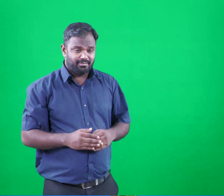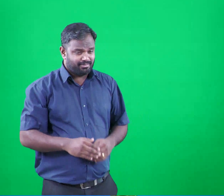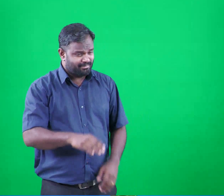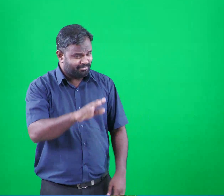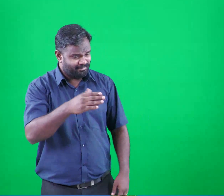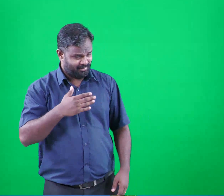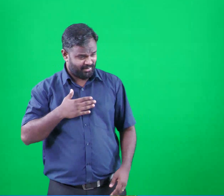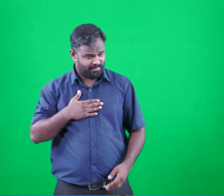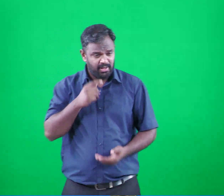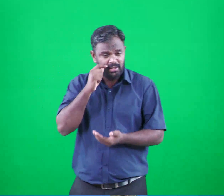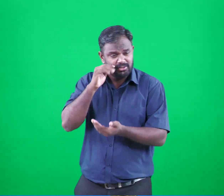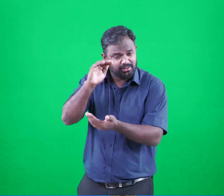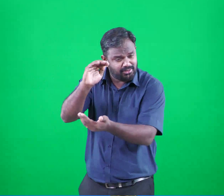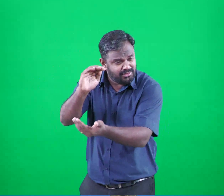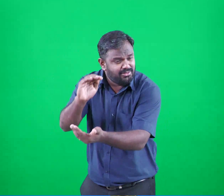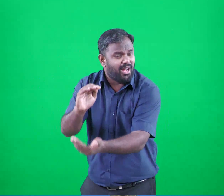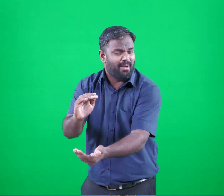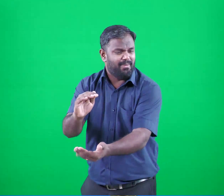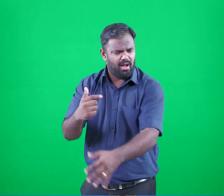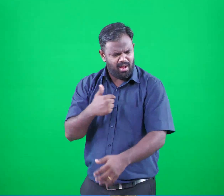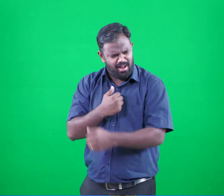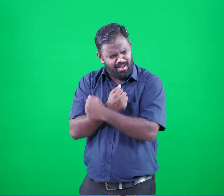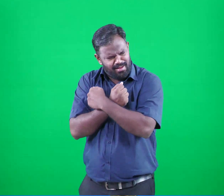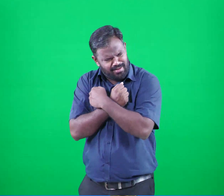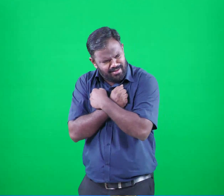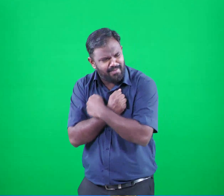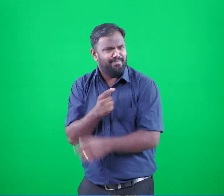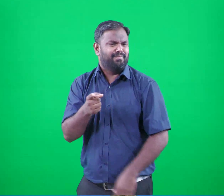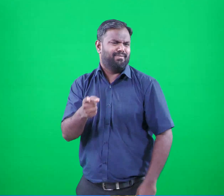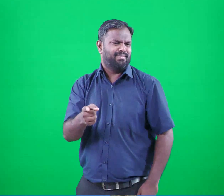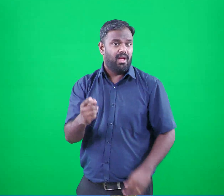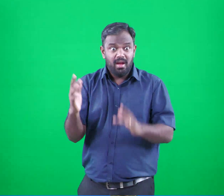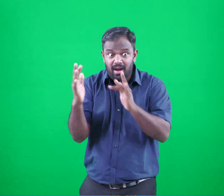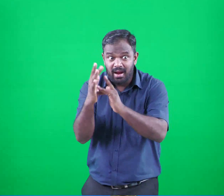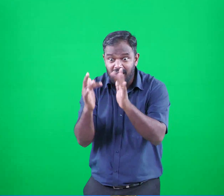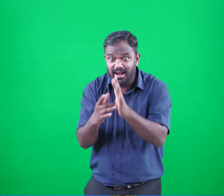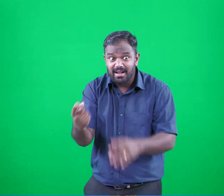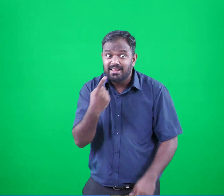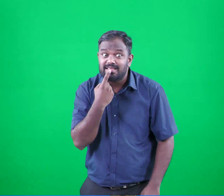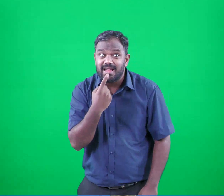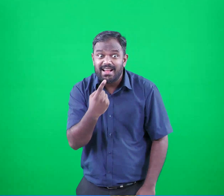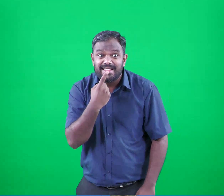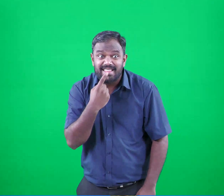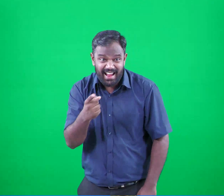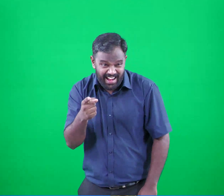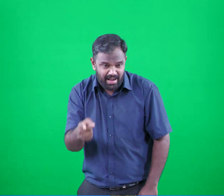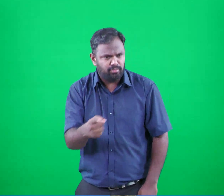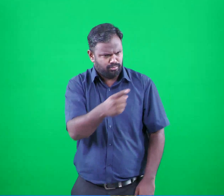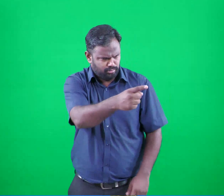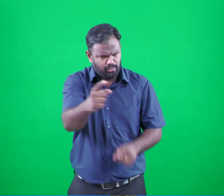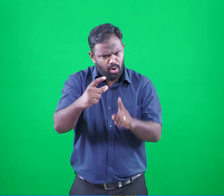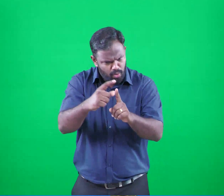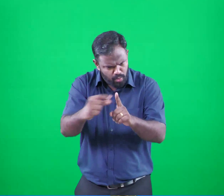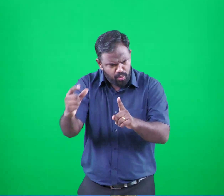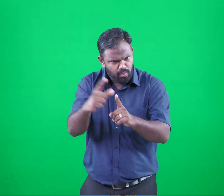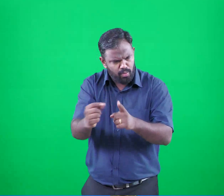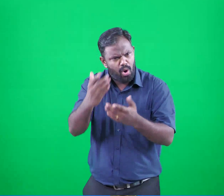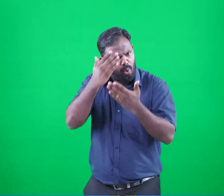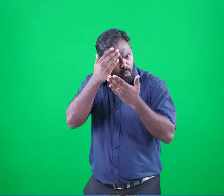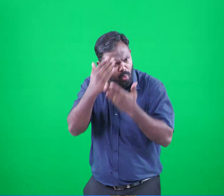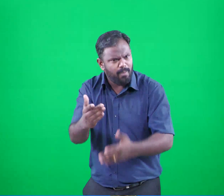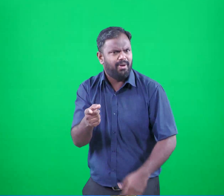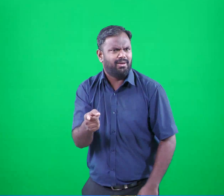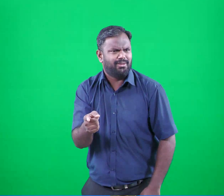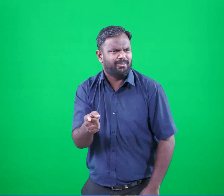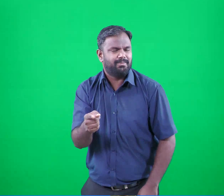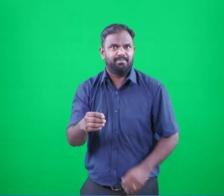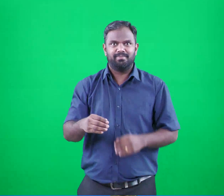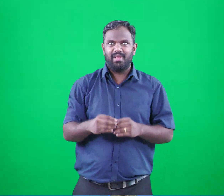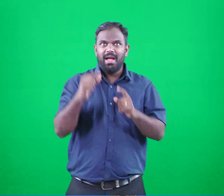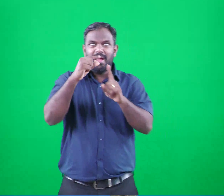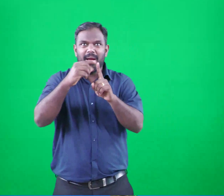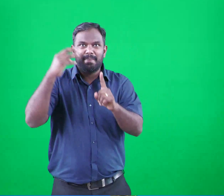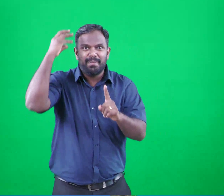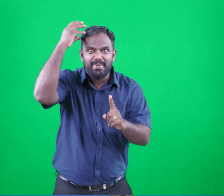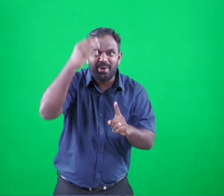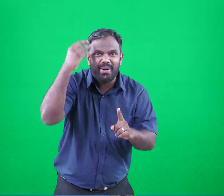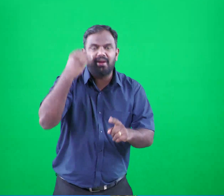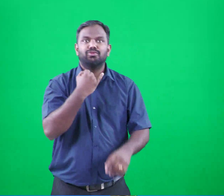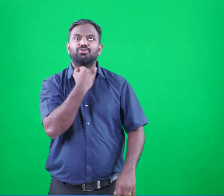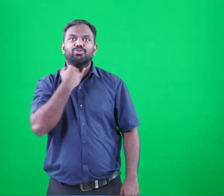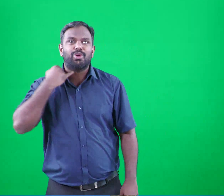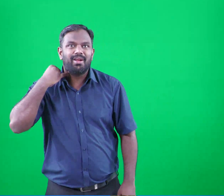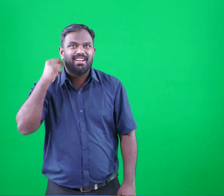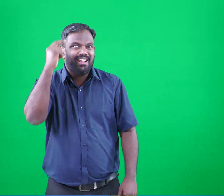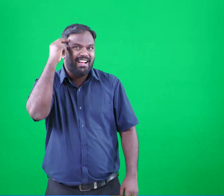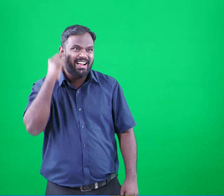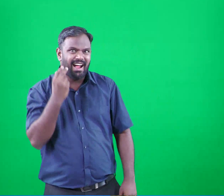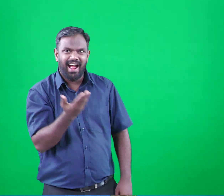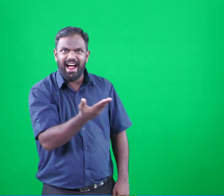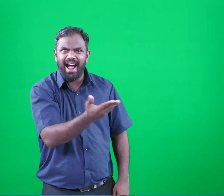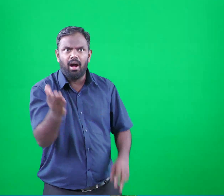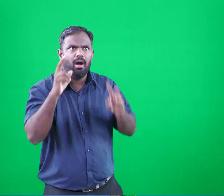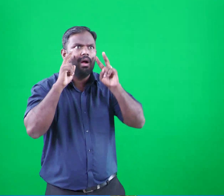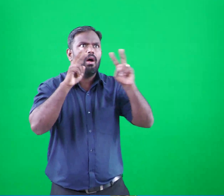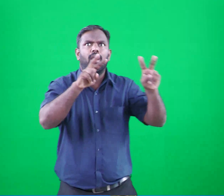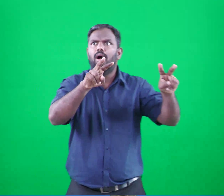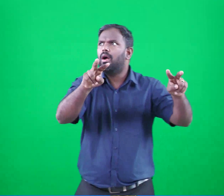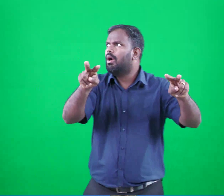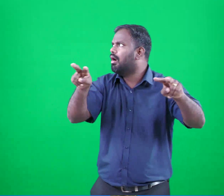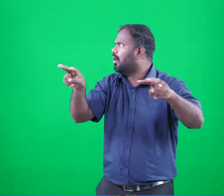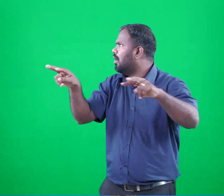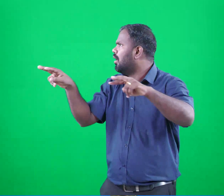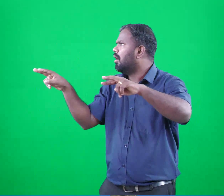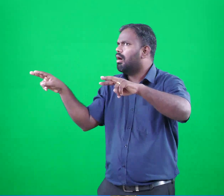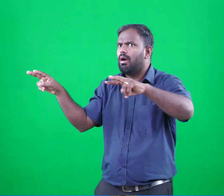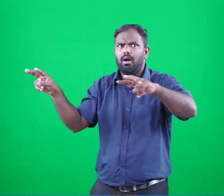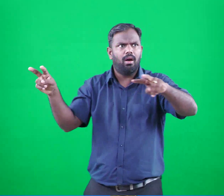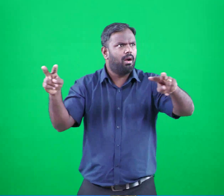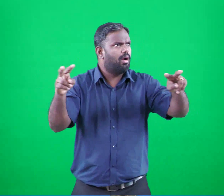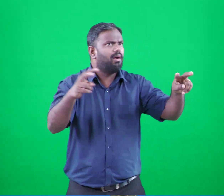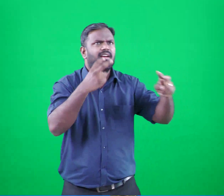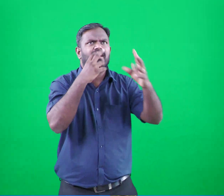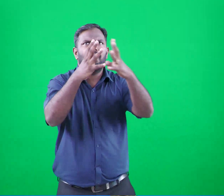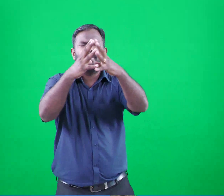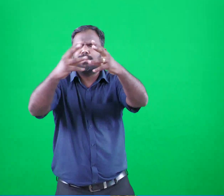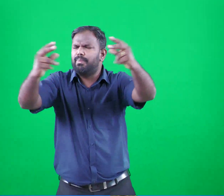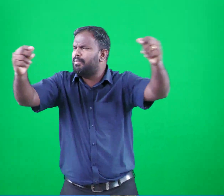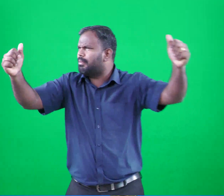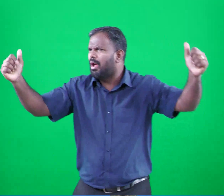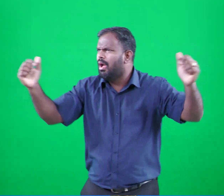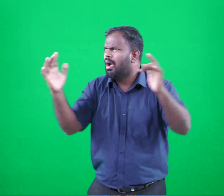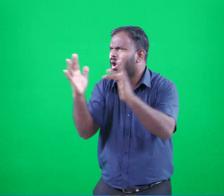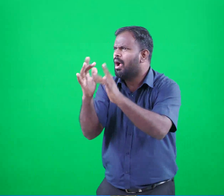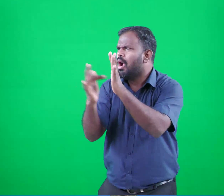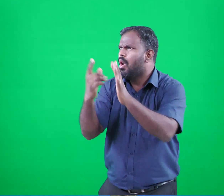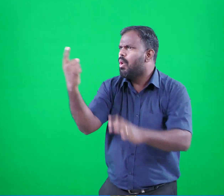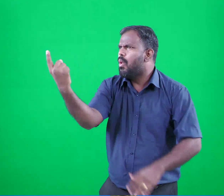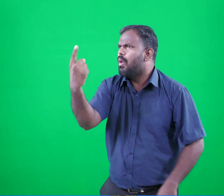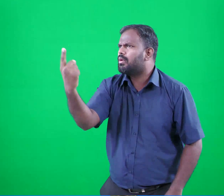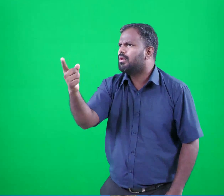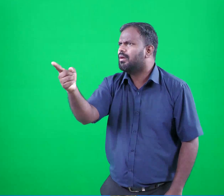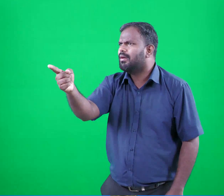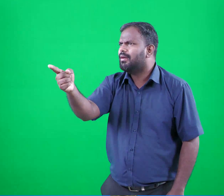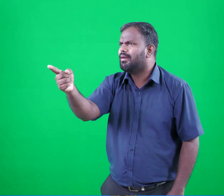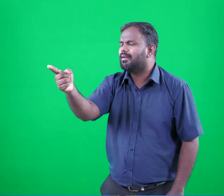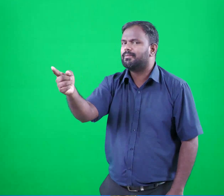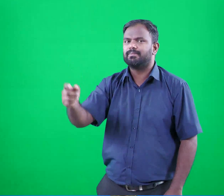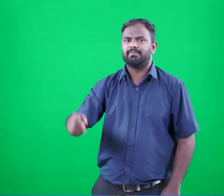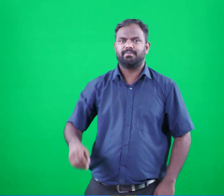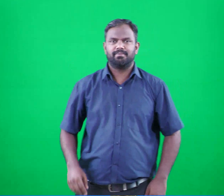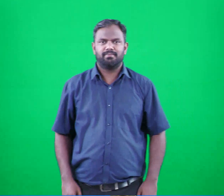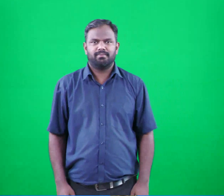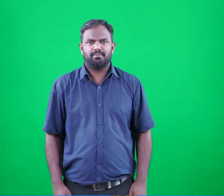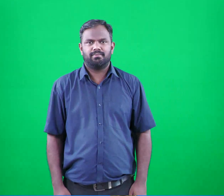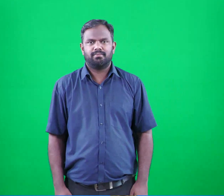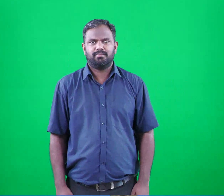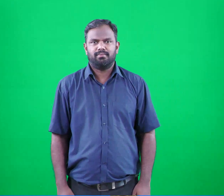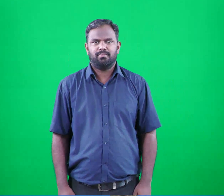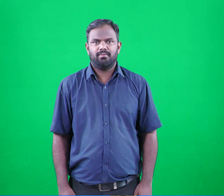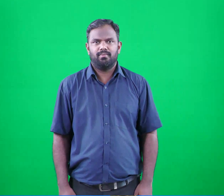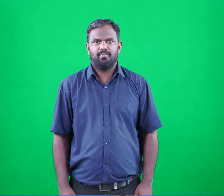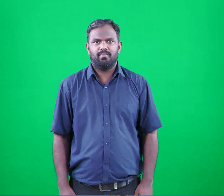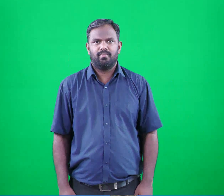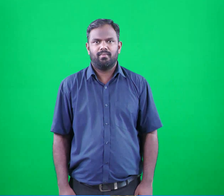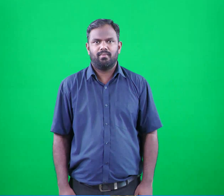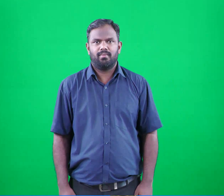Listen to Him!" Suddenly, when they looked around, they saw no one with them except Jesus.